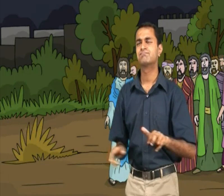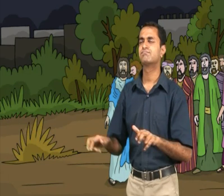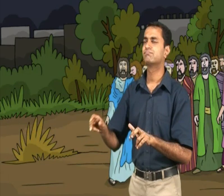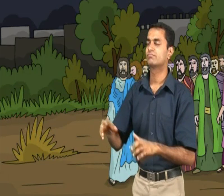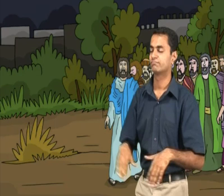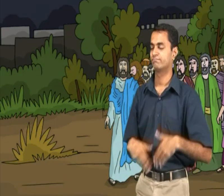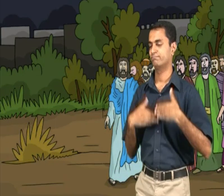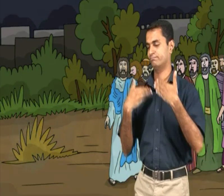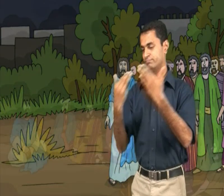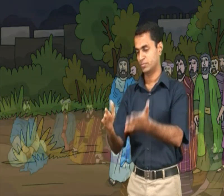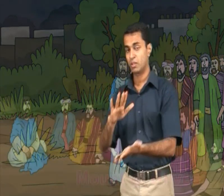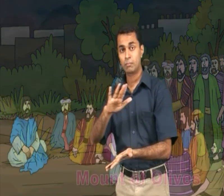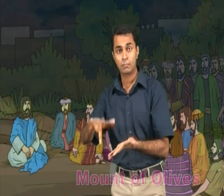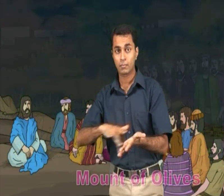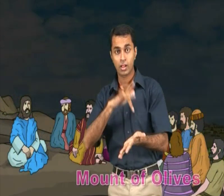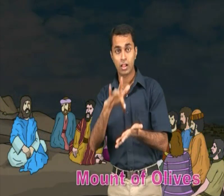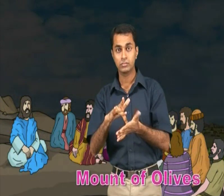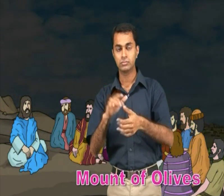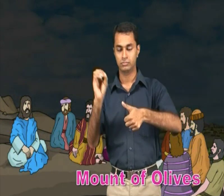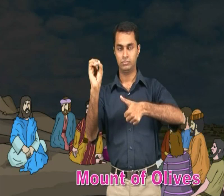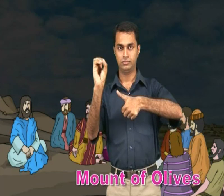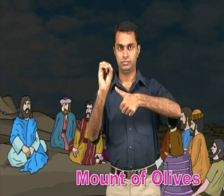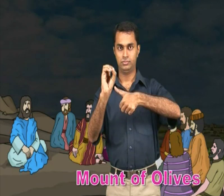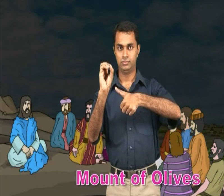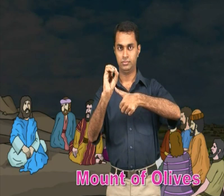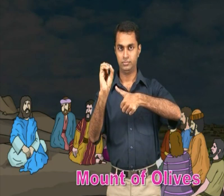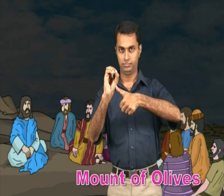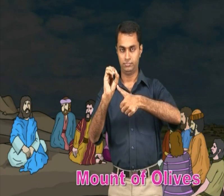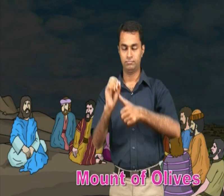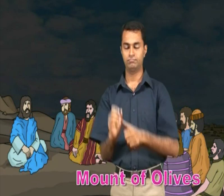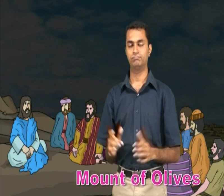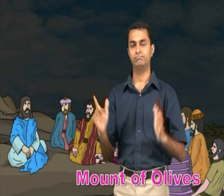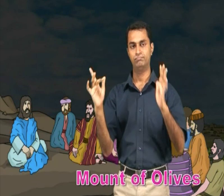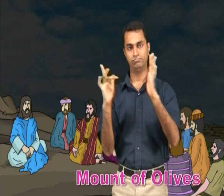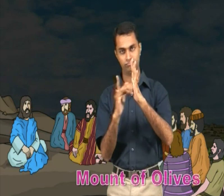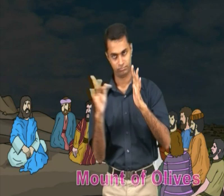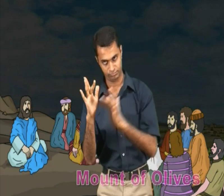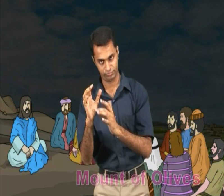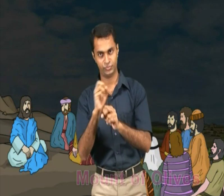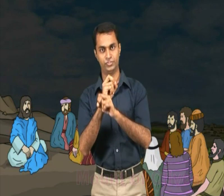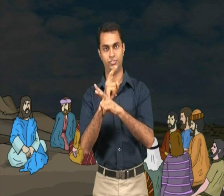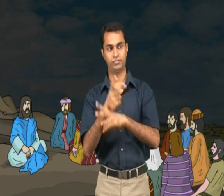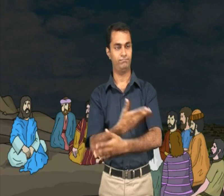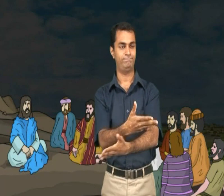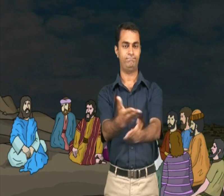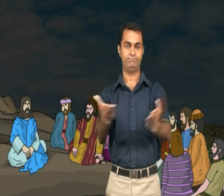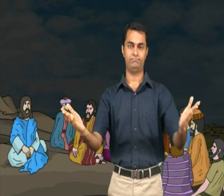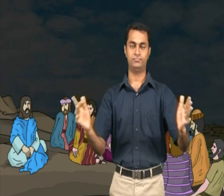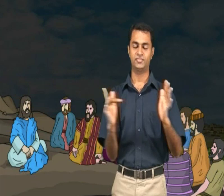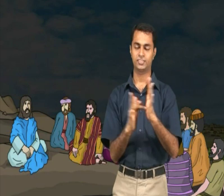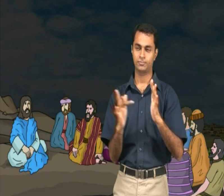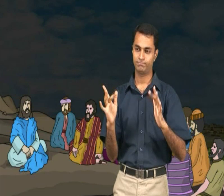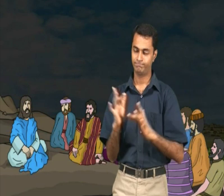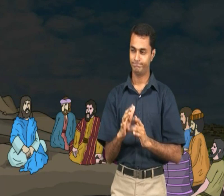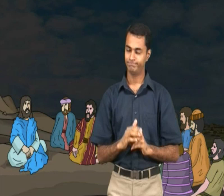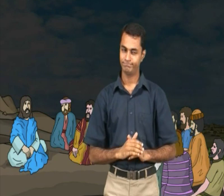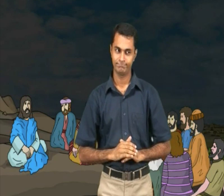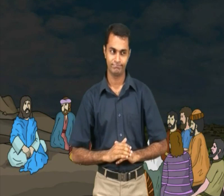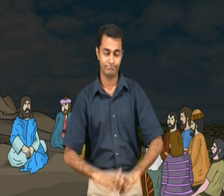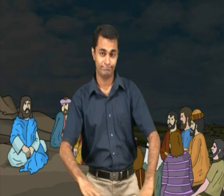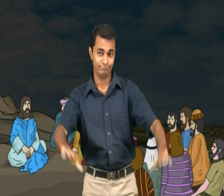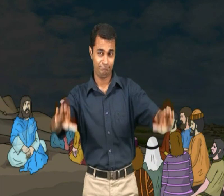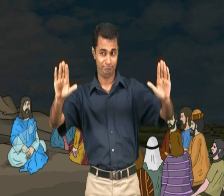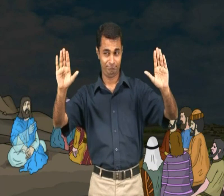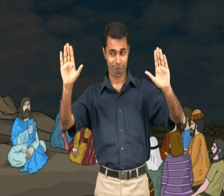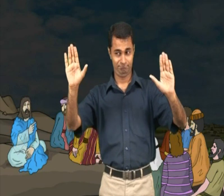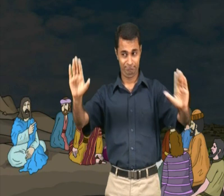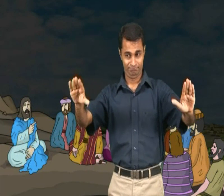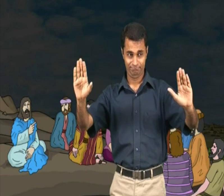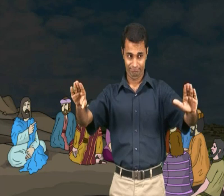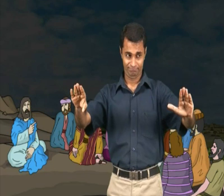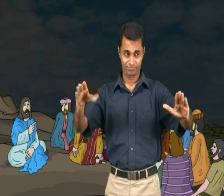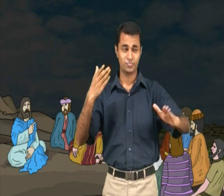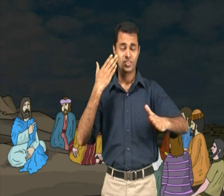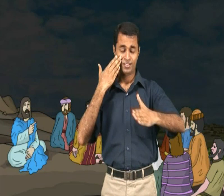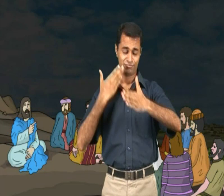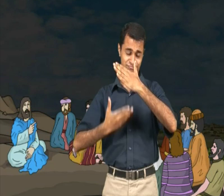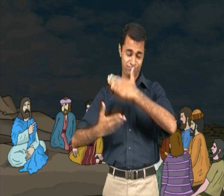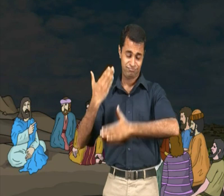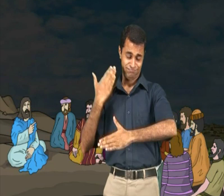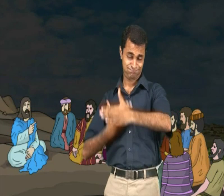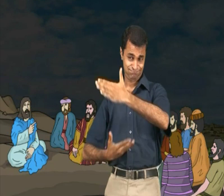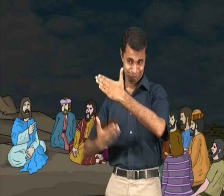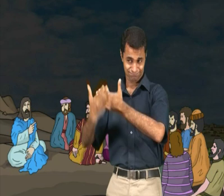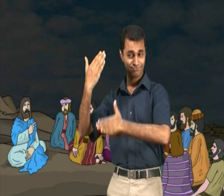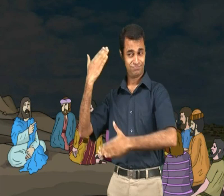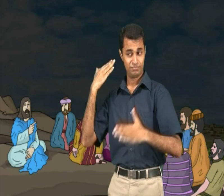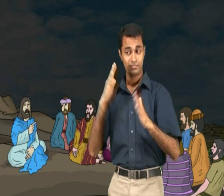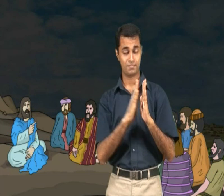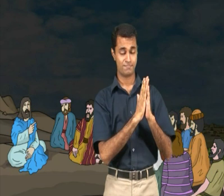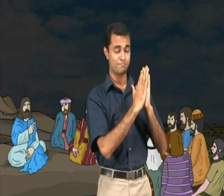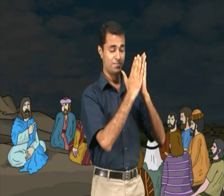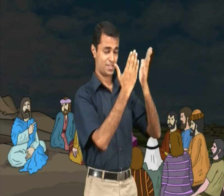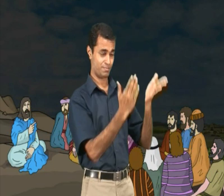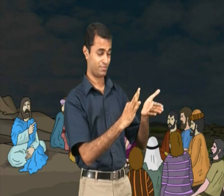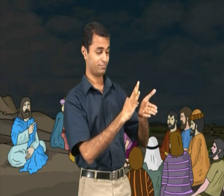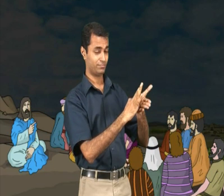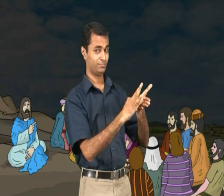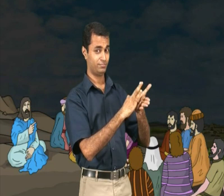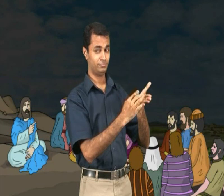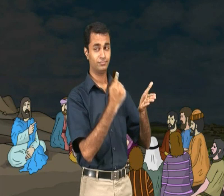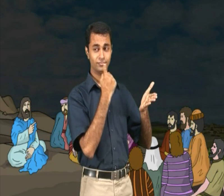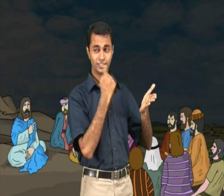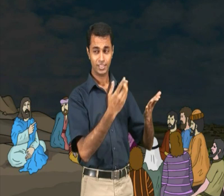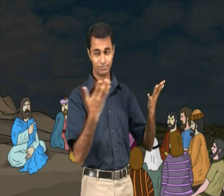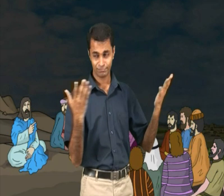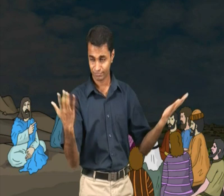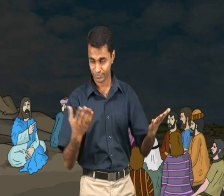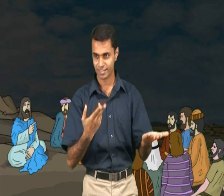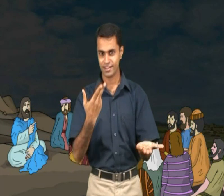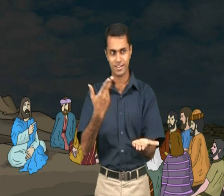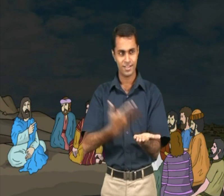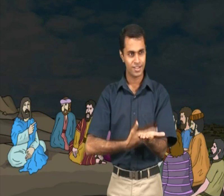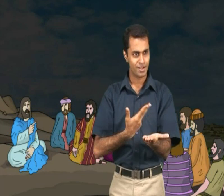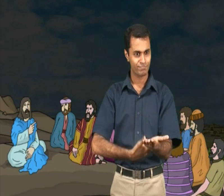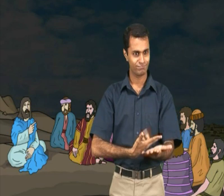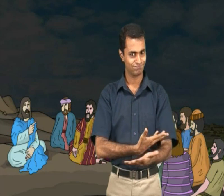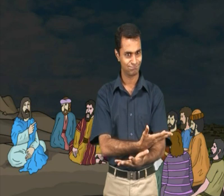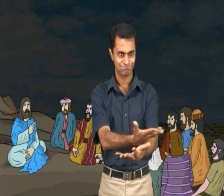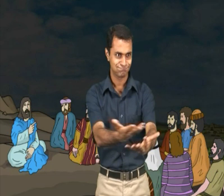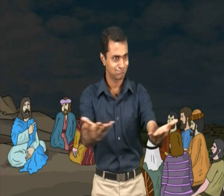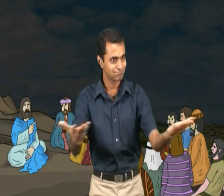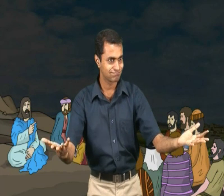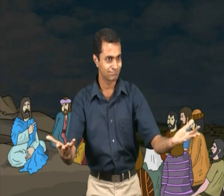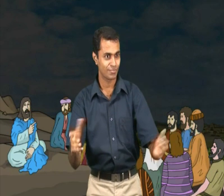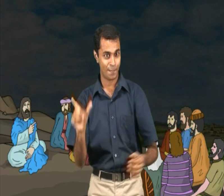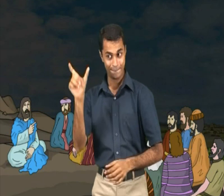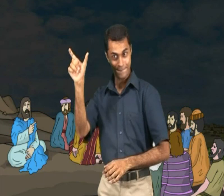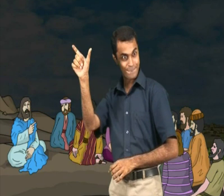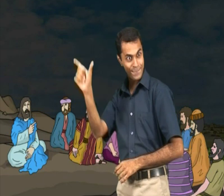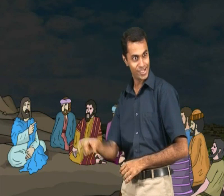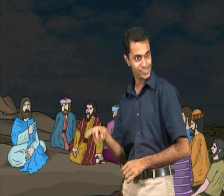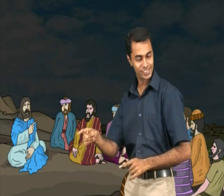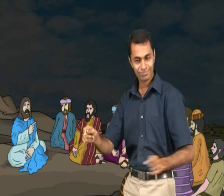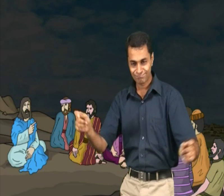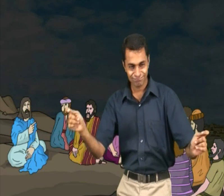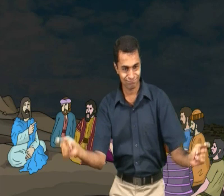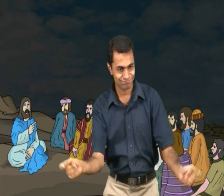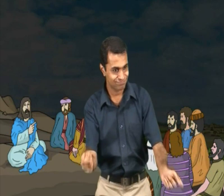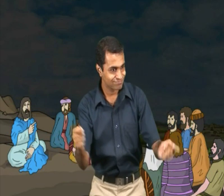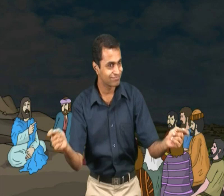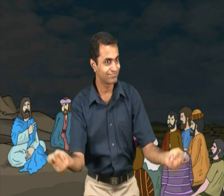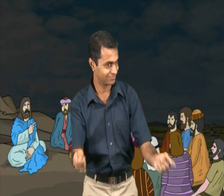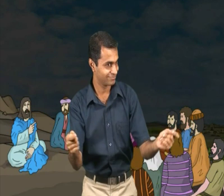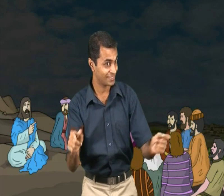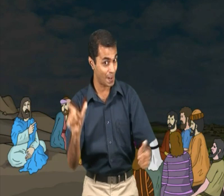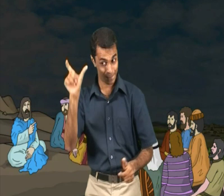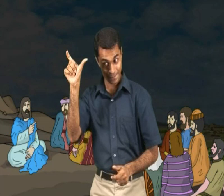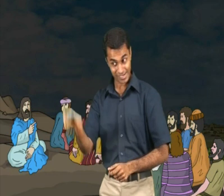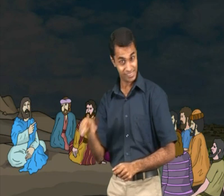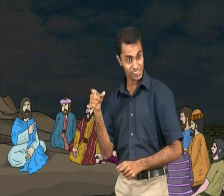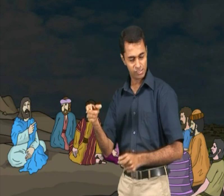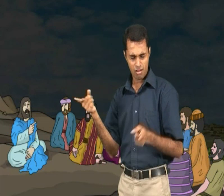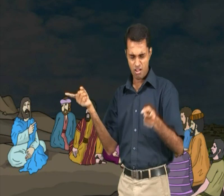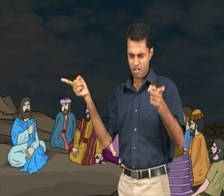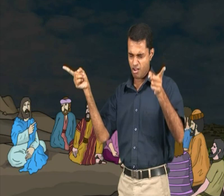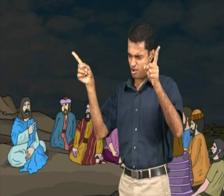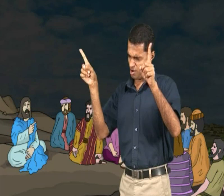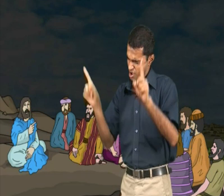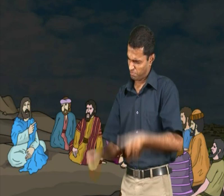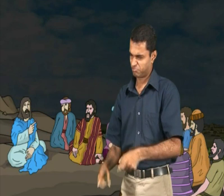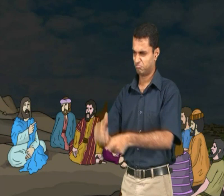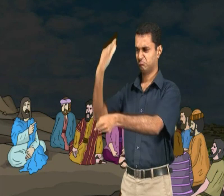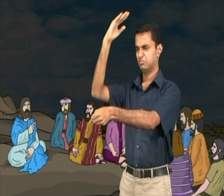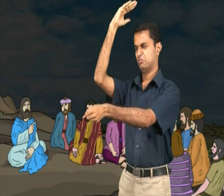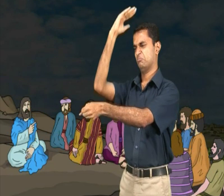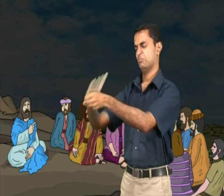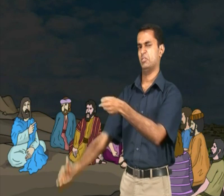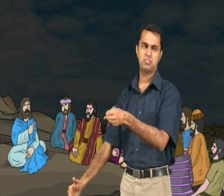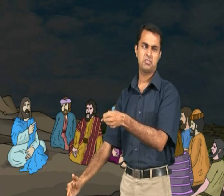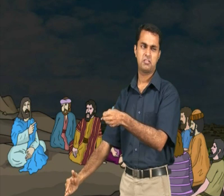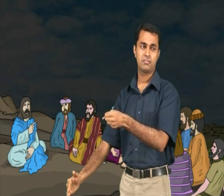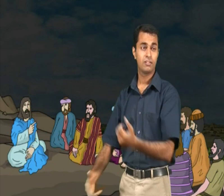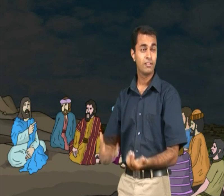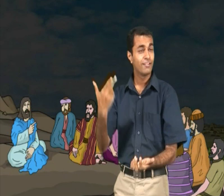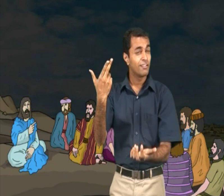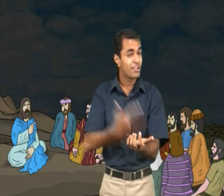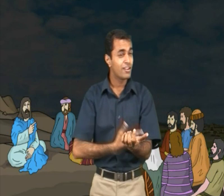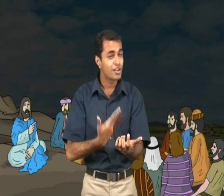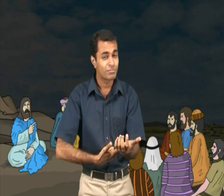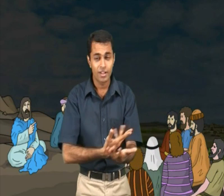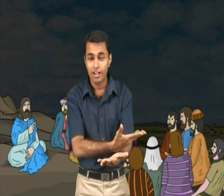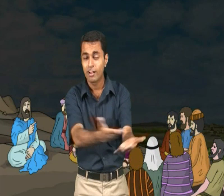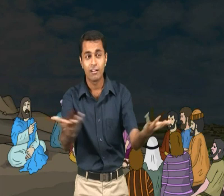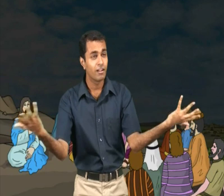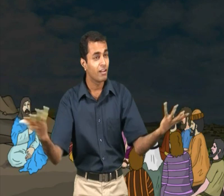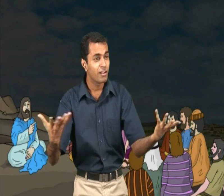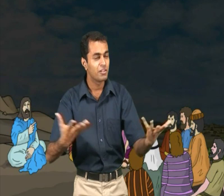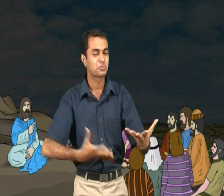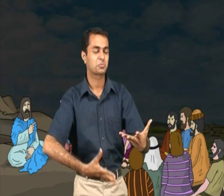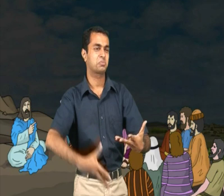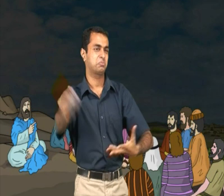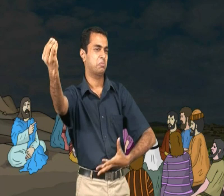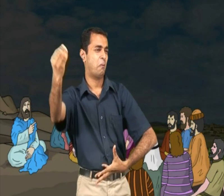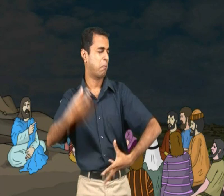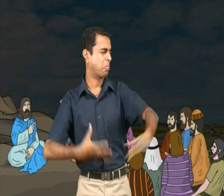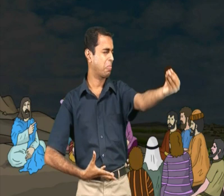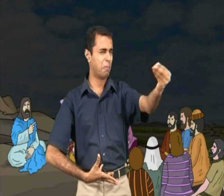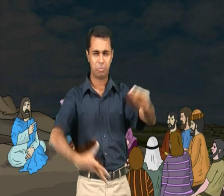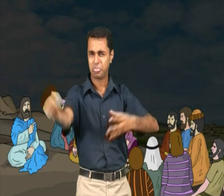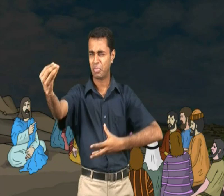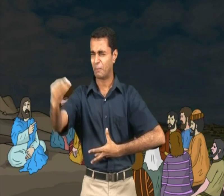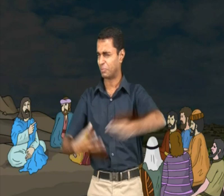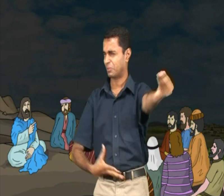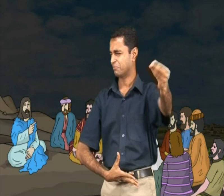Then Jesus said to them, “This very night you will all fall away on account of Me.